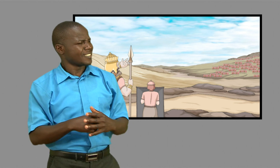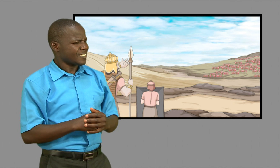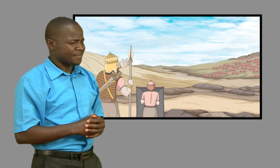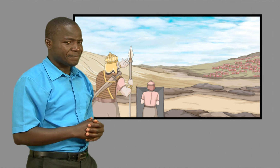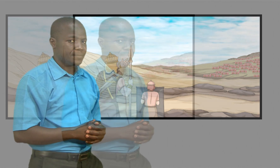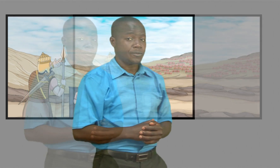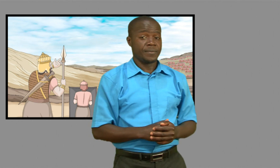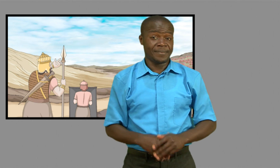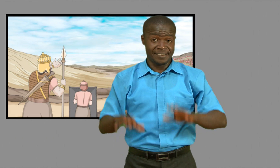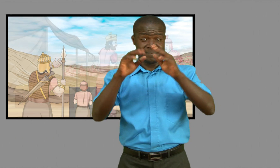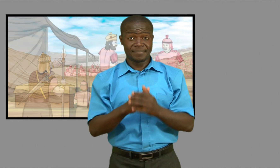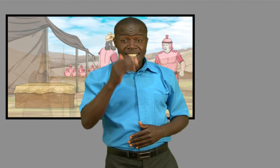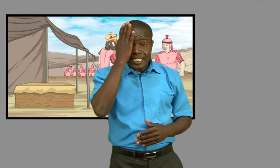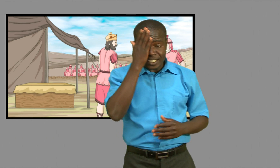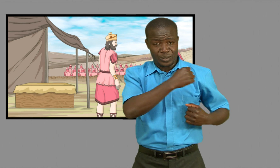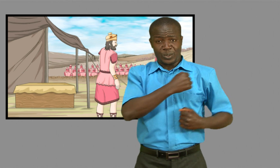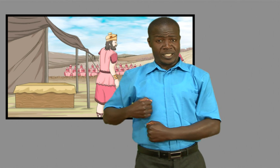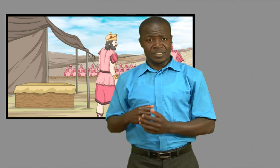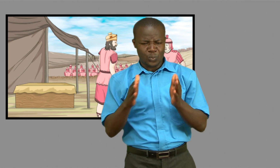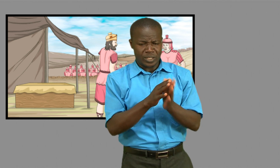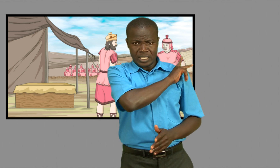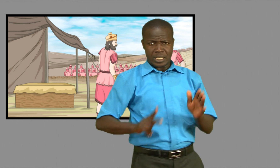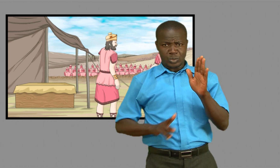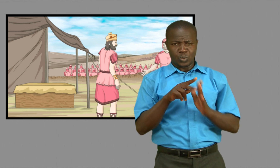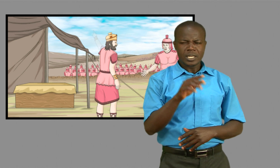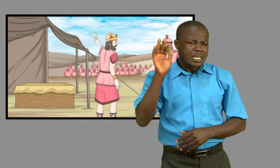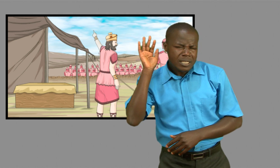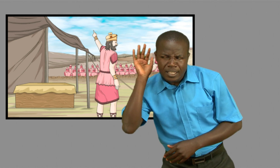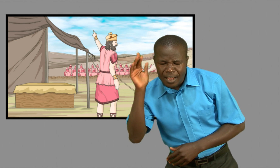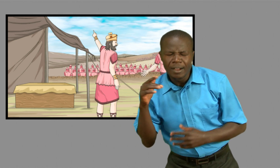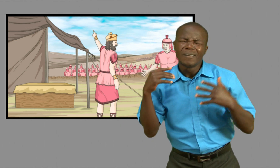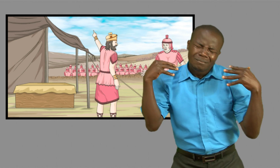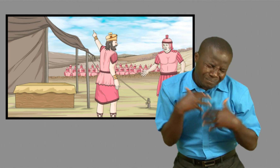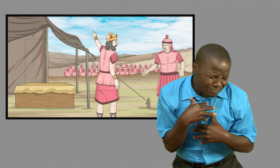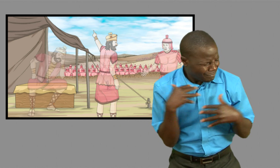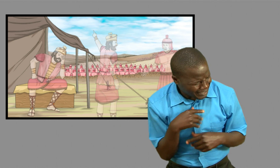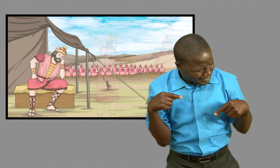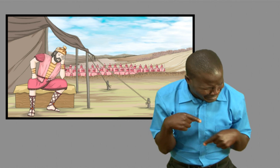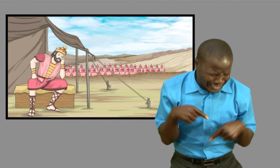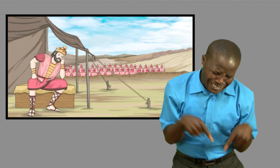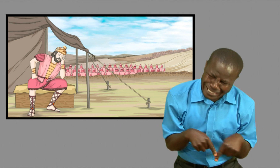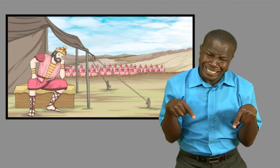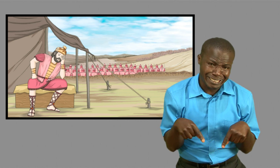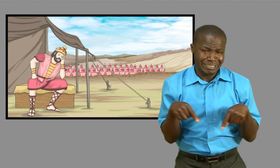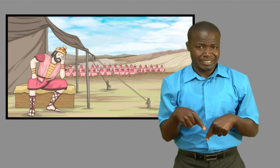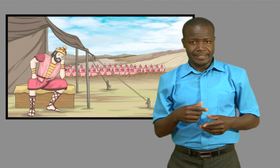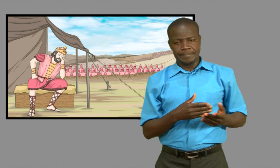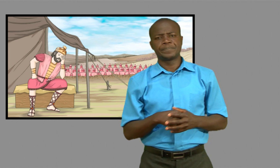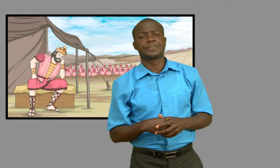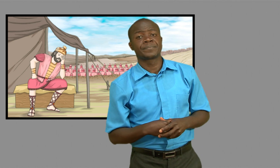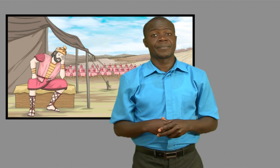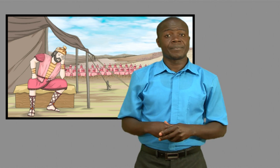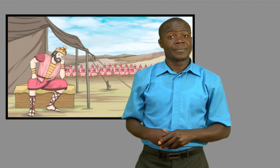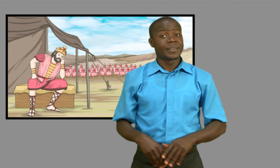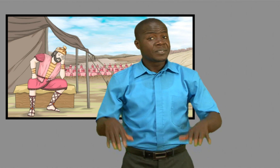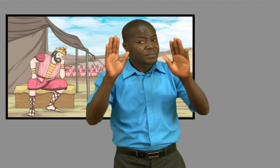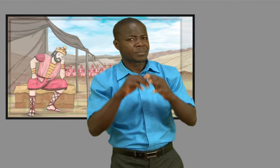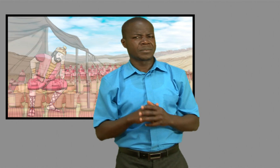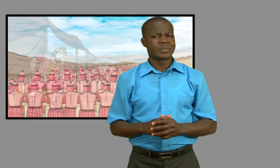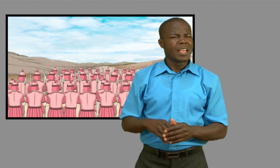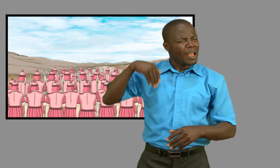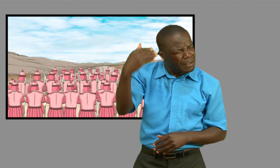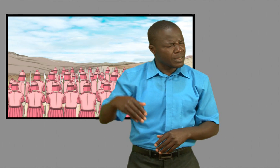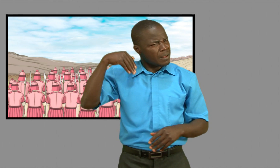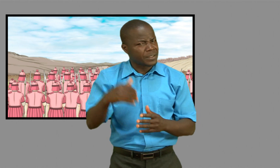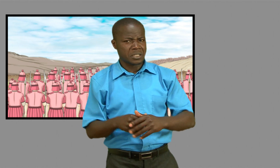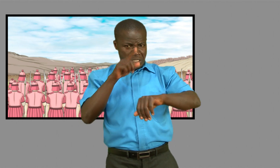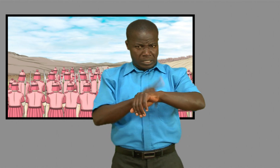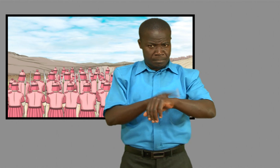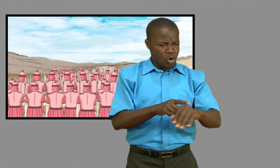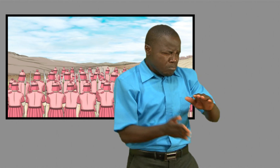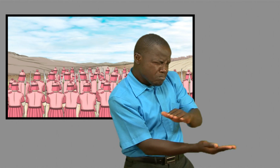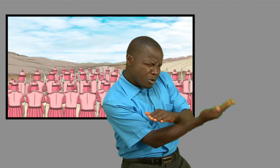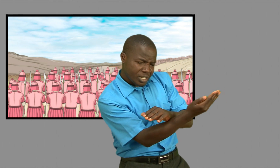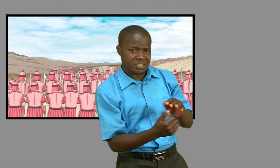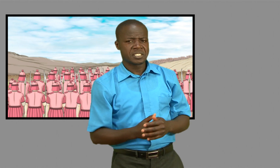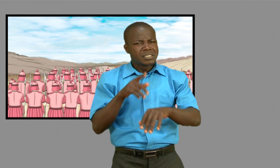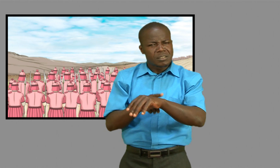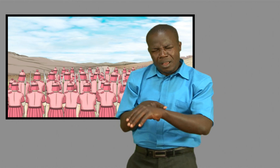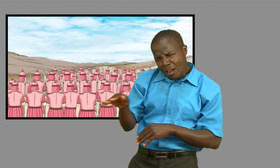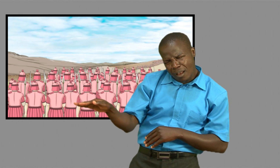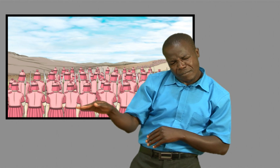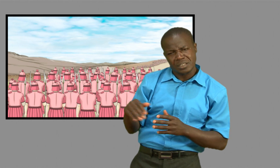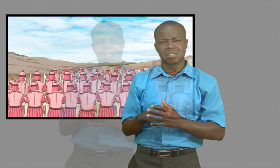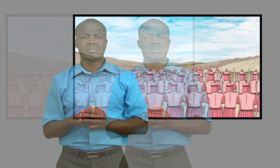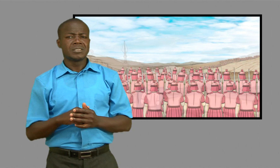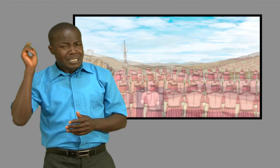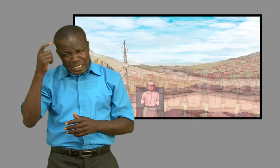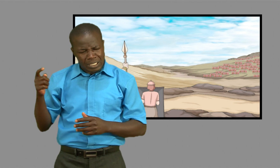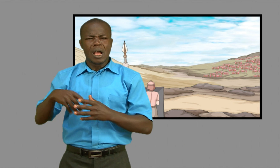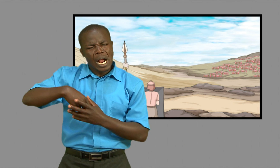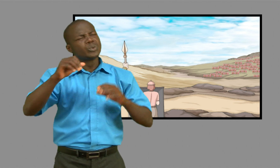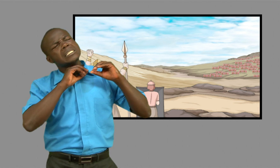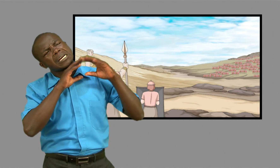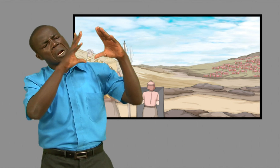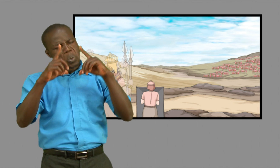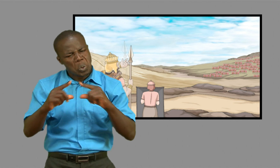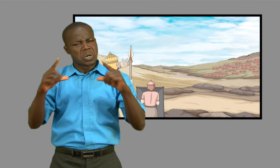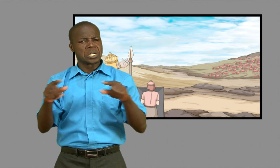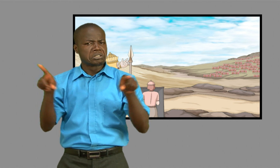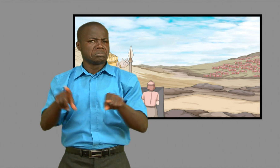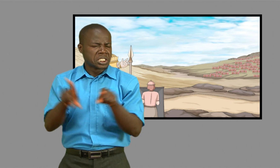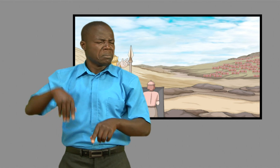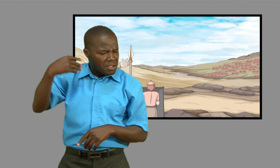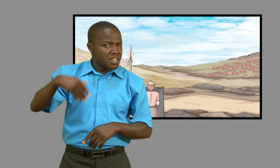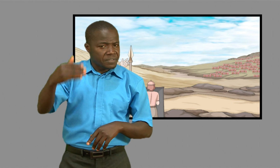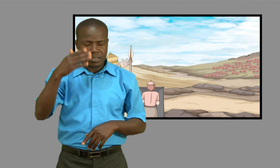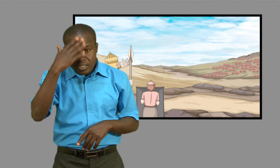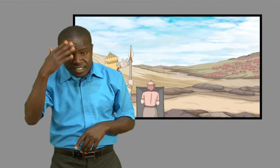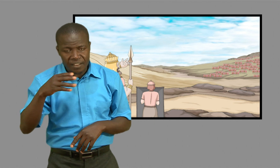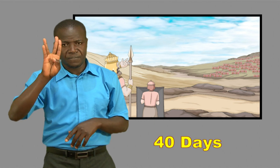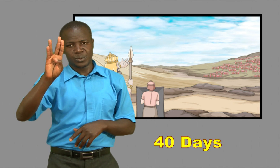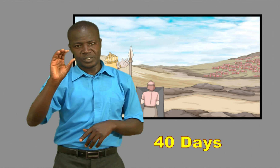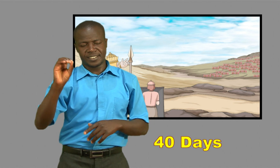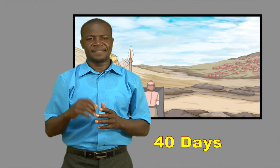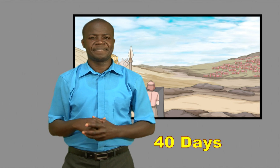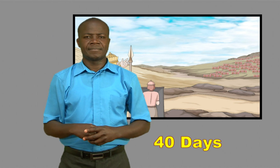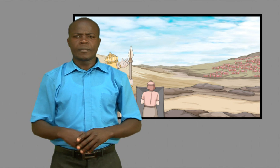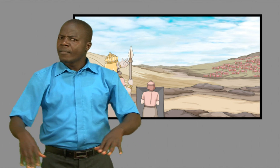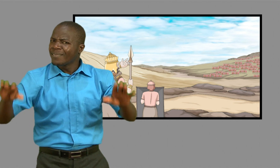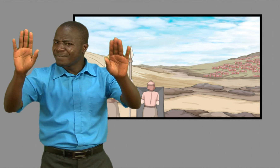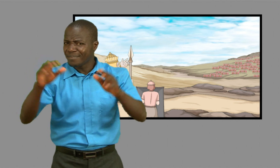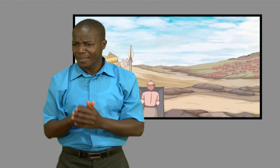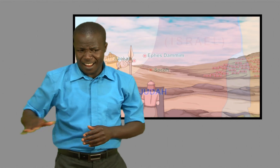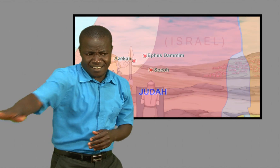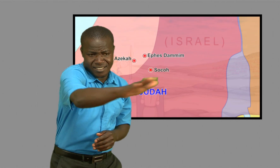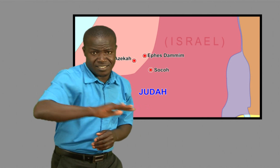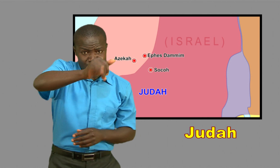On hearing the words of the Philistine, Saul and all the Israelites were dismayed and greatly afraid.